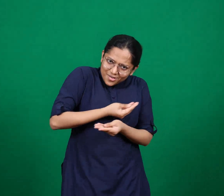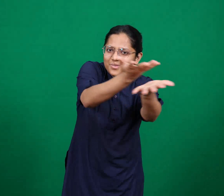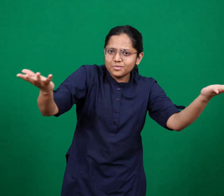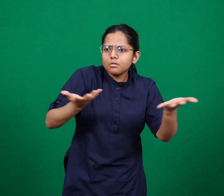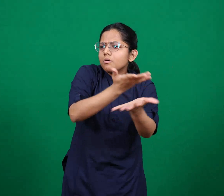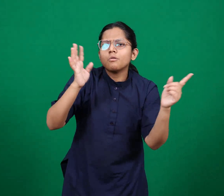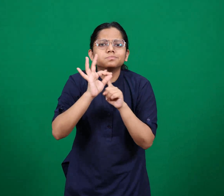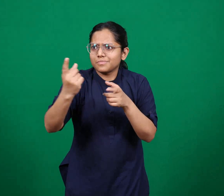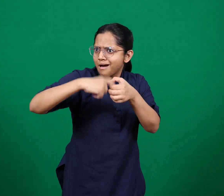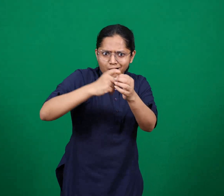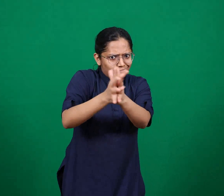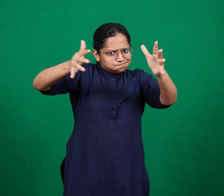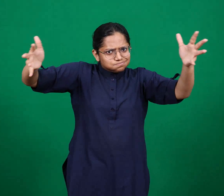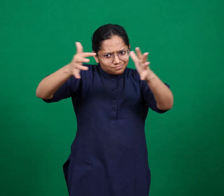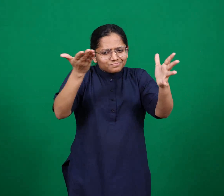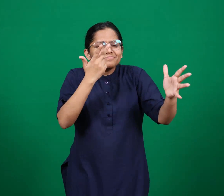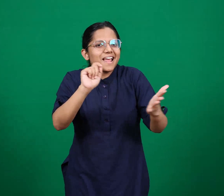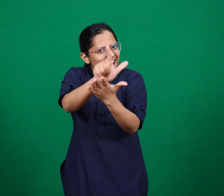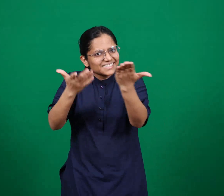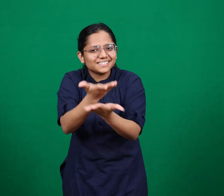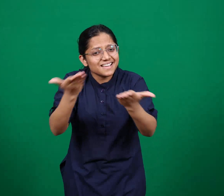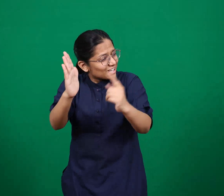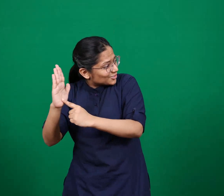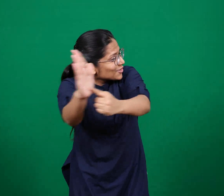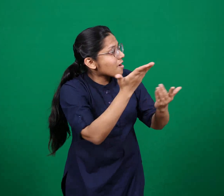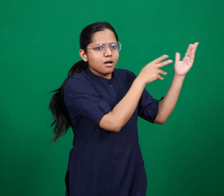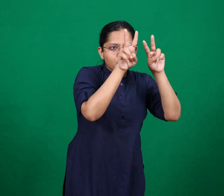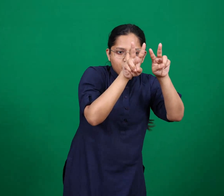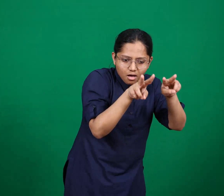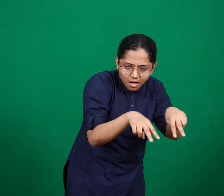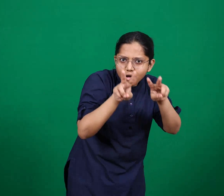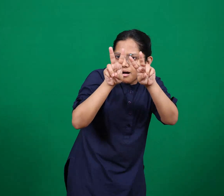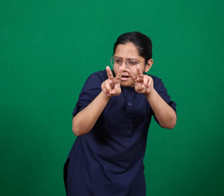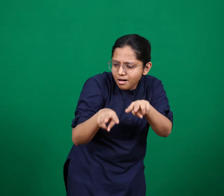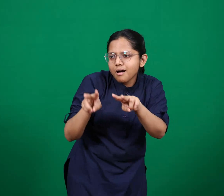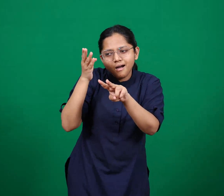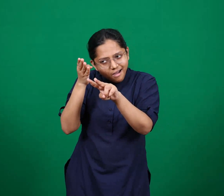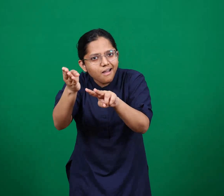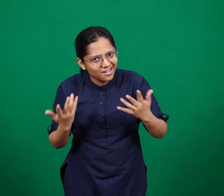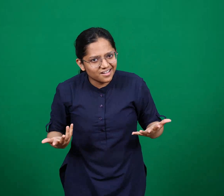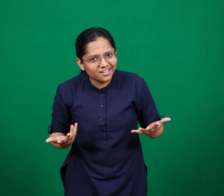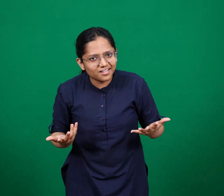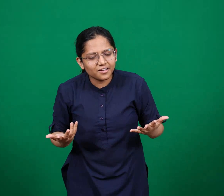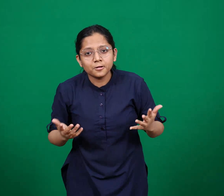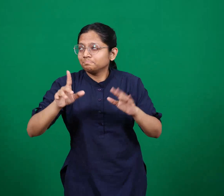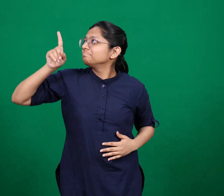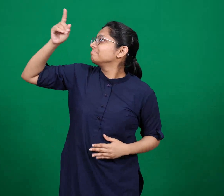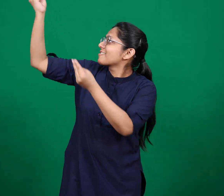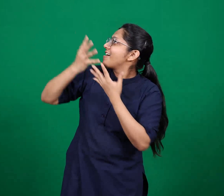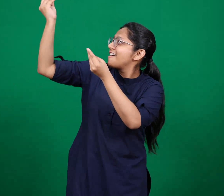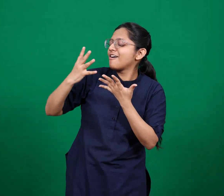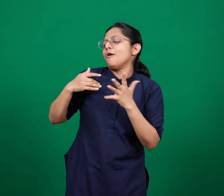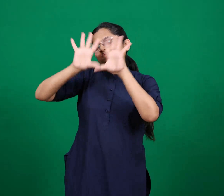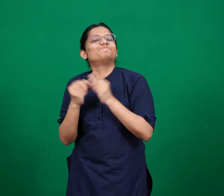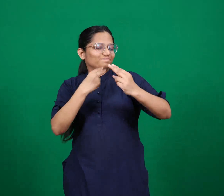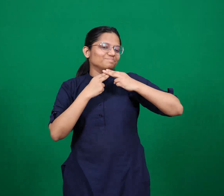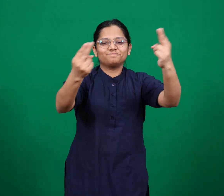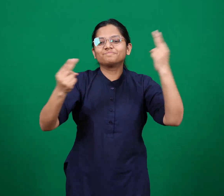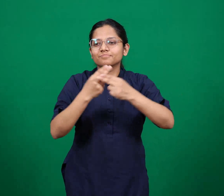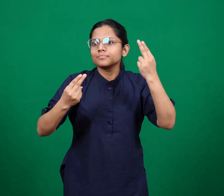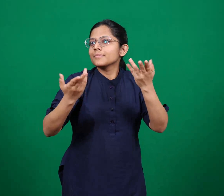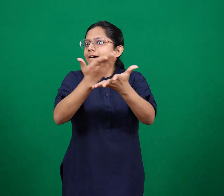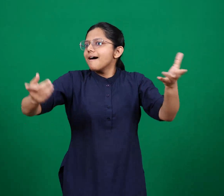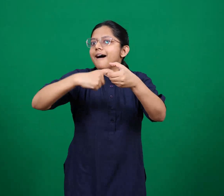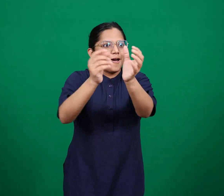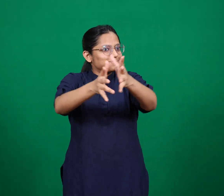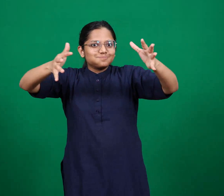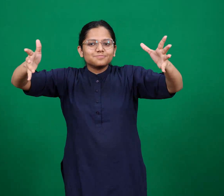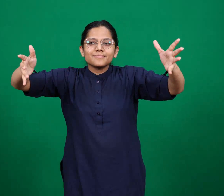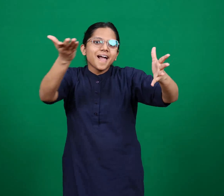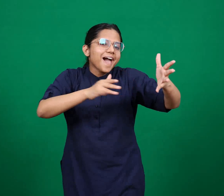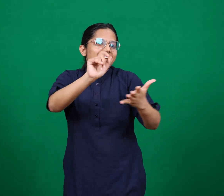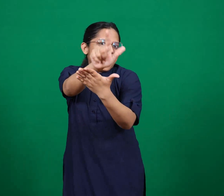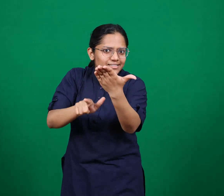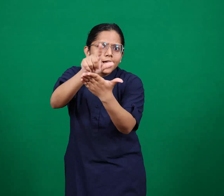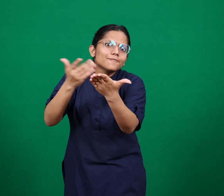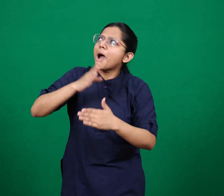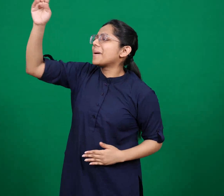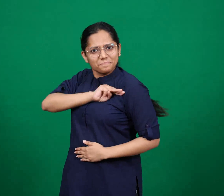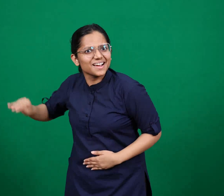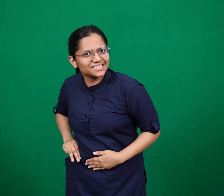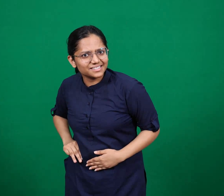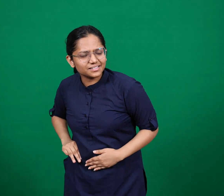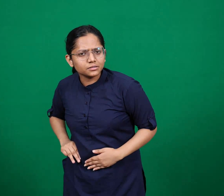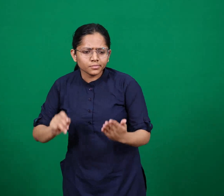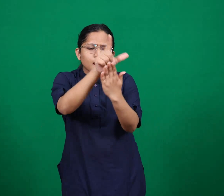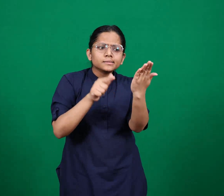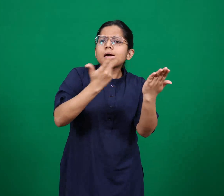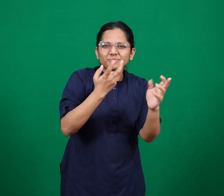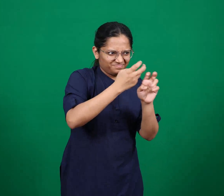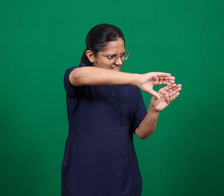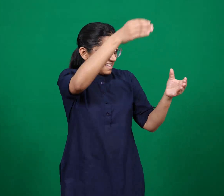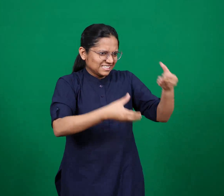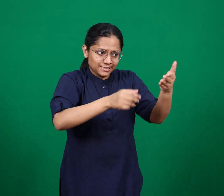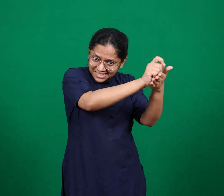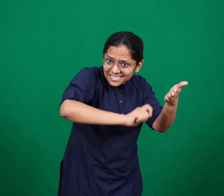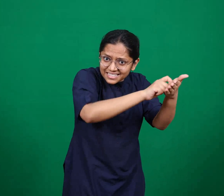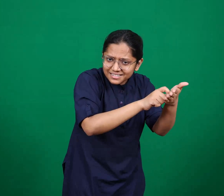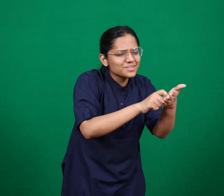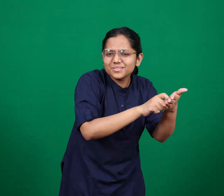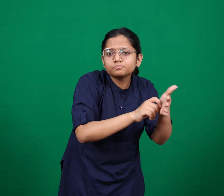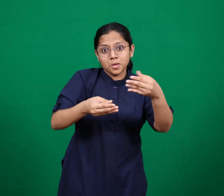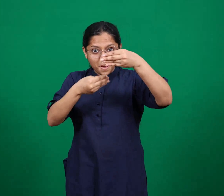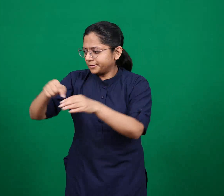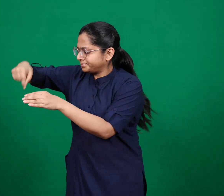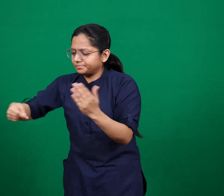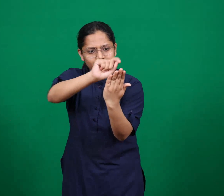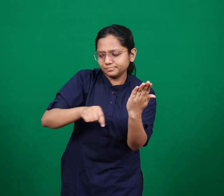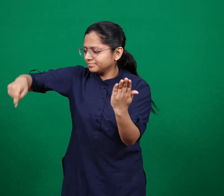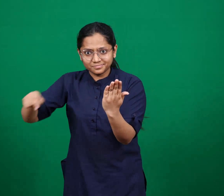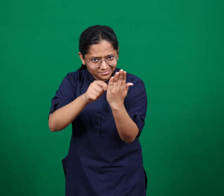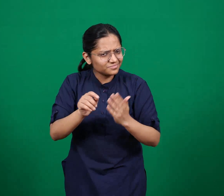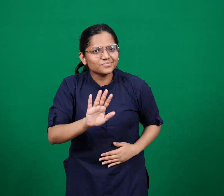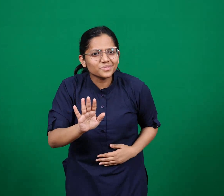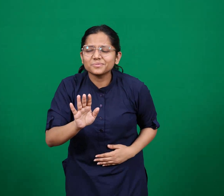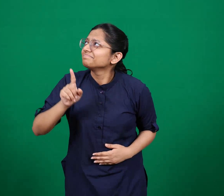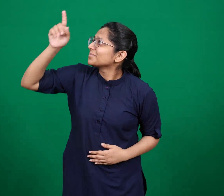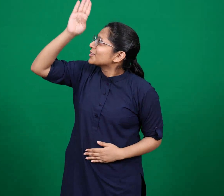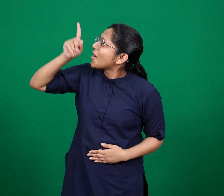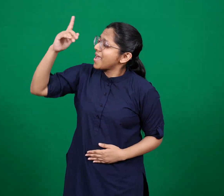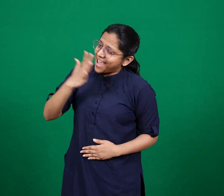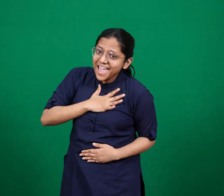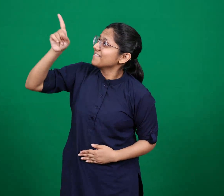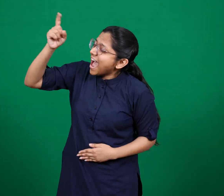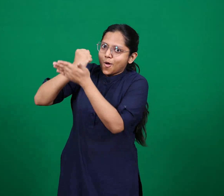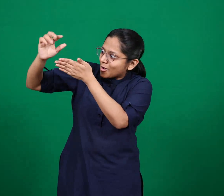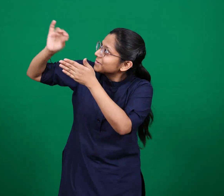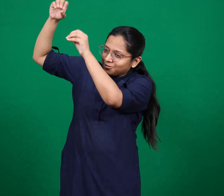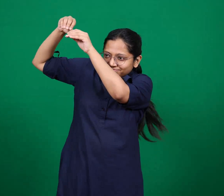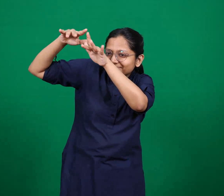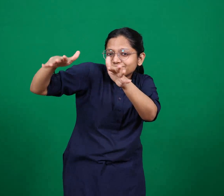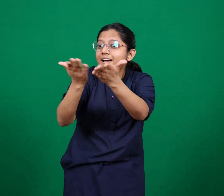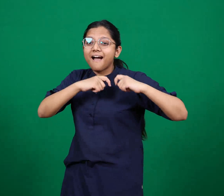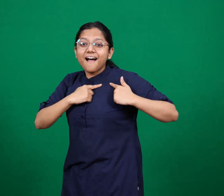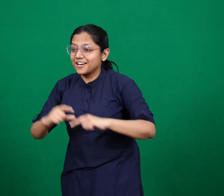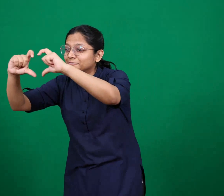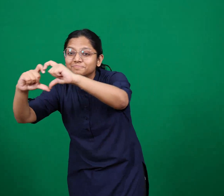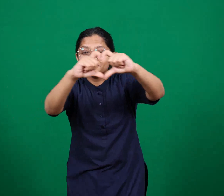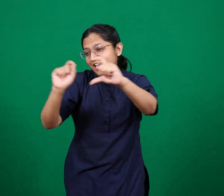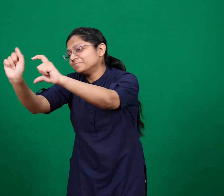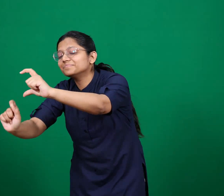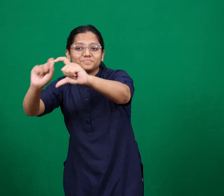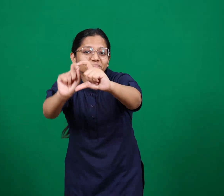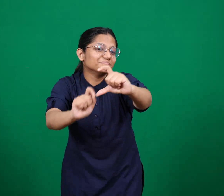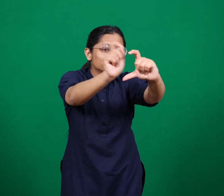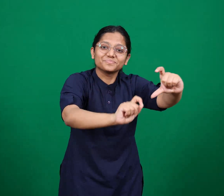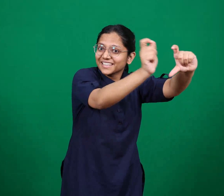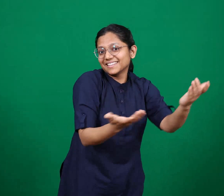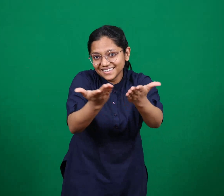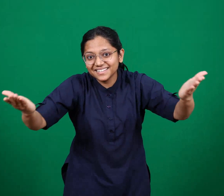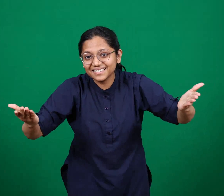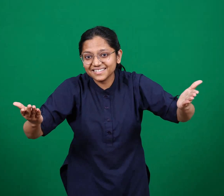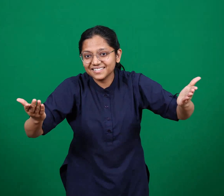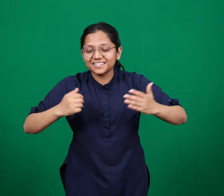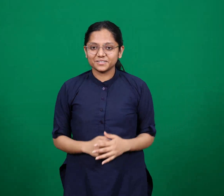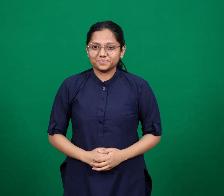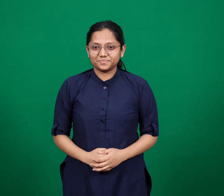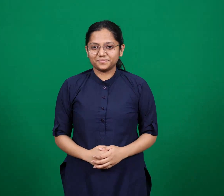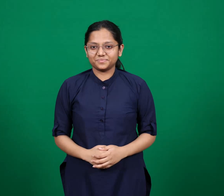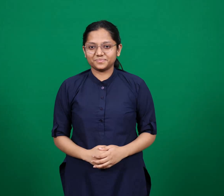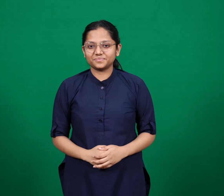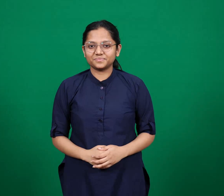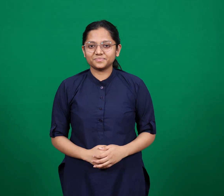It is clear that you are a letter from Christ, the result of our ministry, written not with ink but with the Spirit of the living God, not on tablets of stone but on tablets of human hearts.